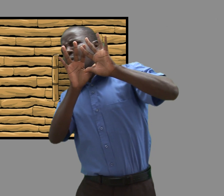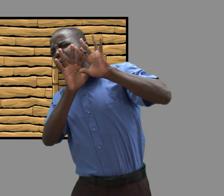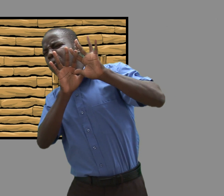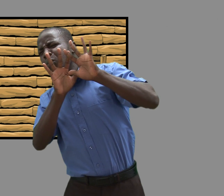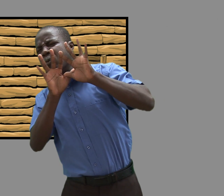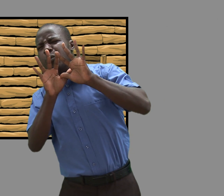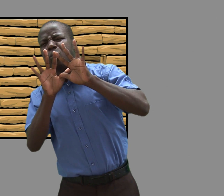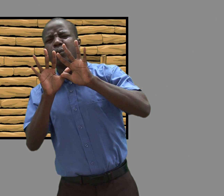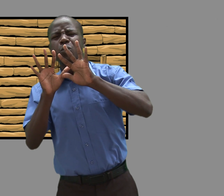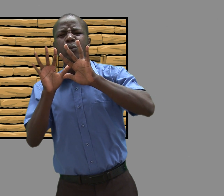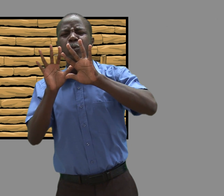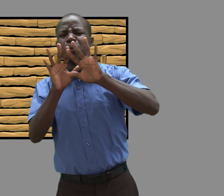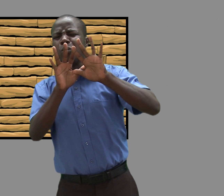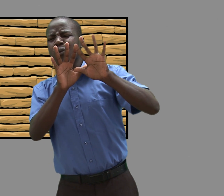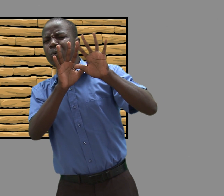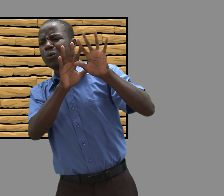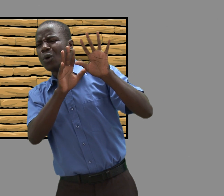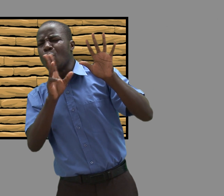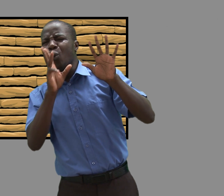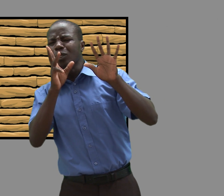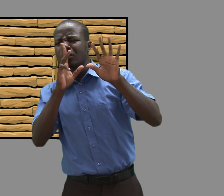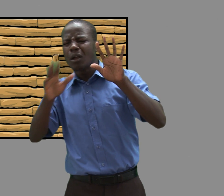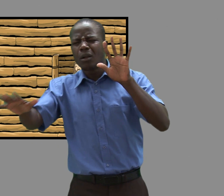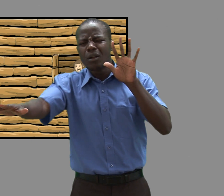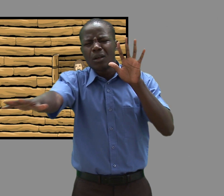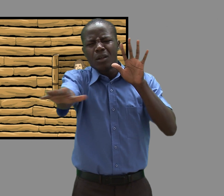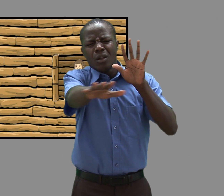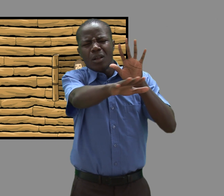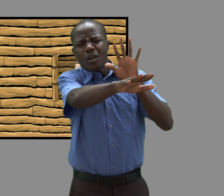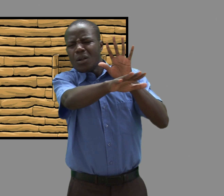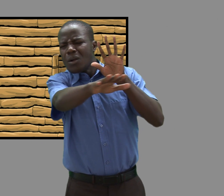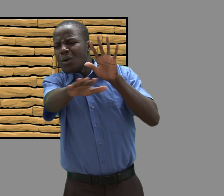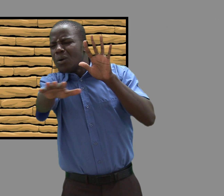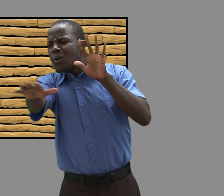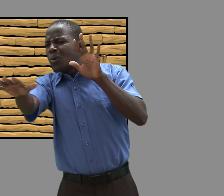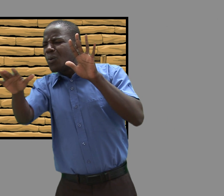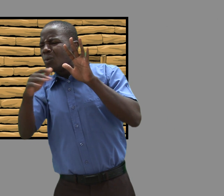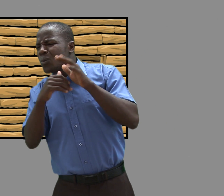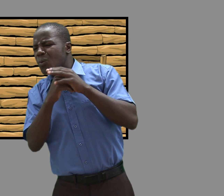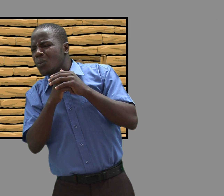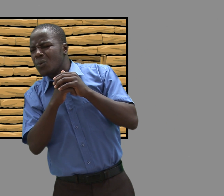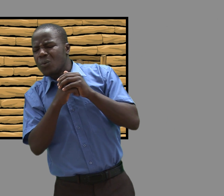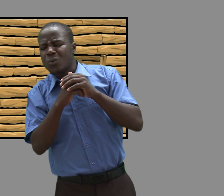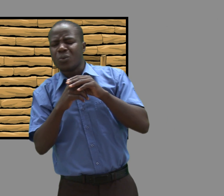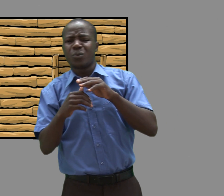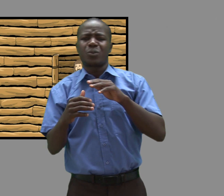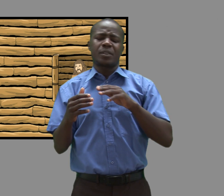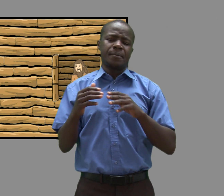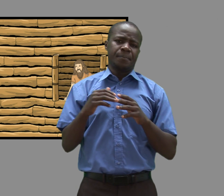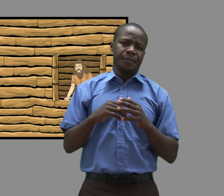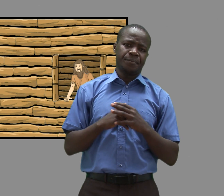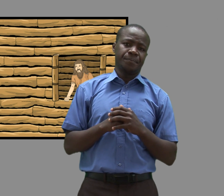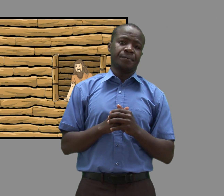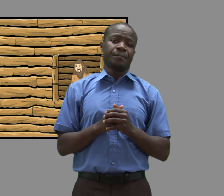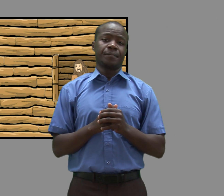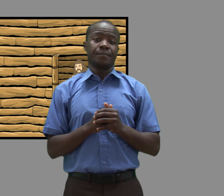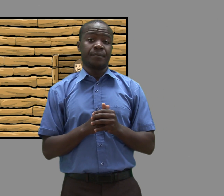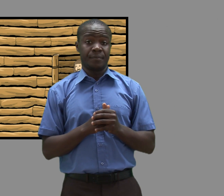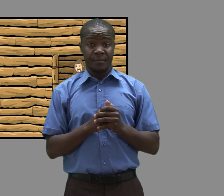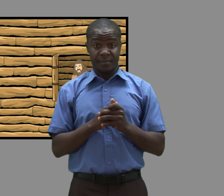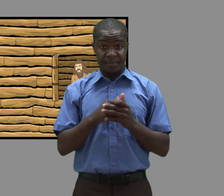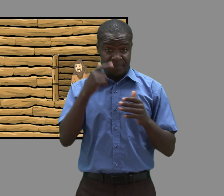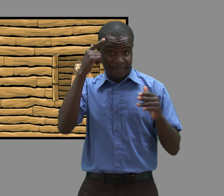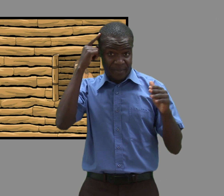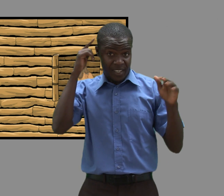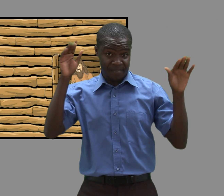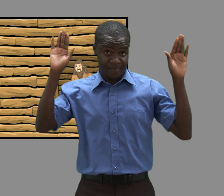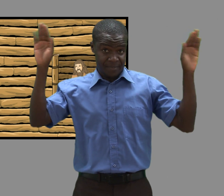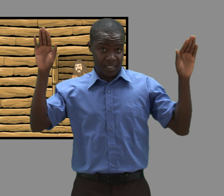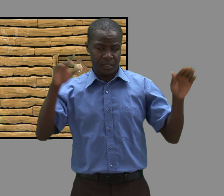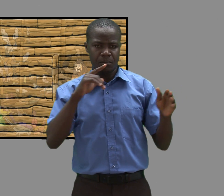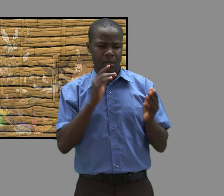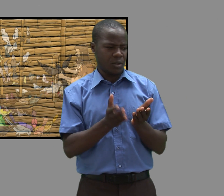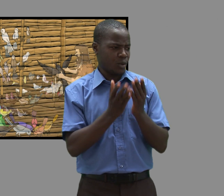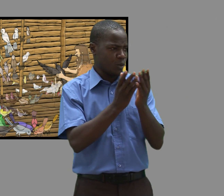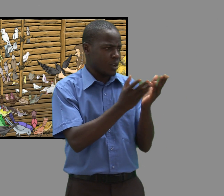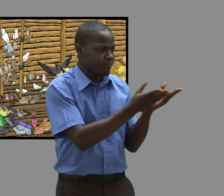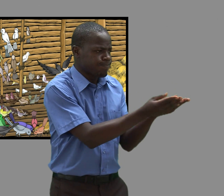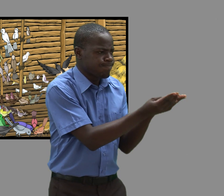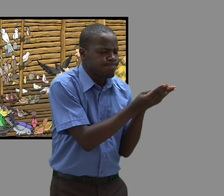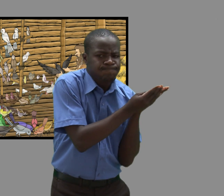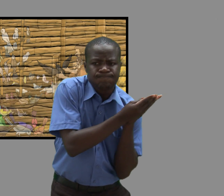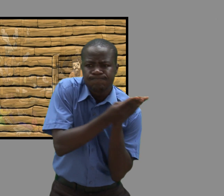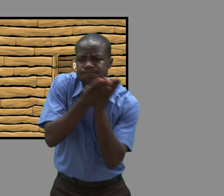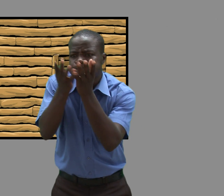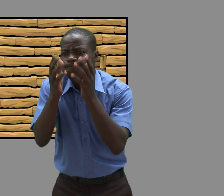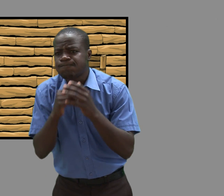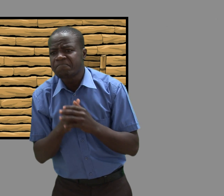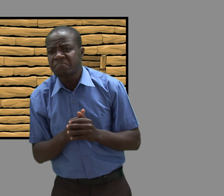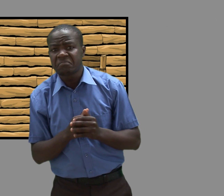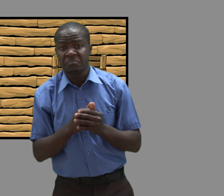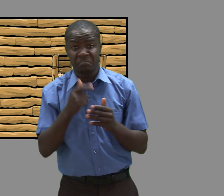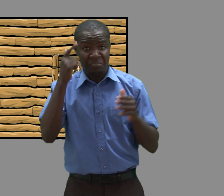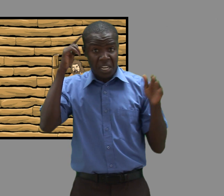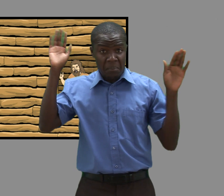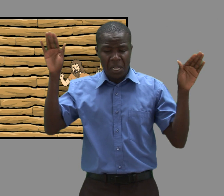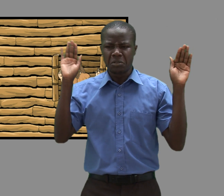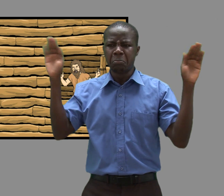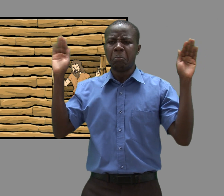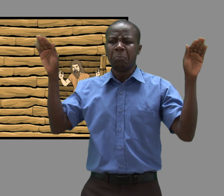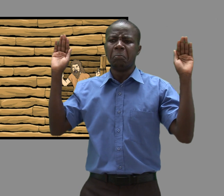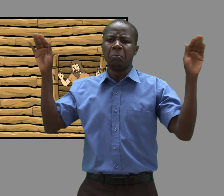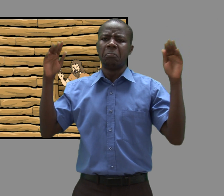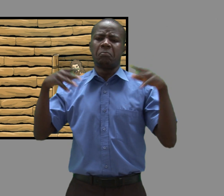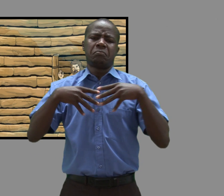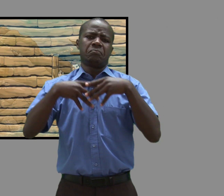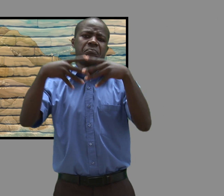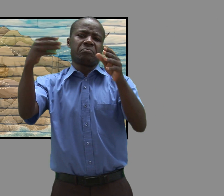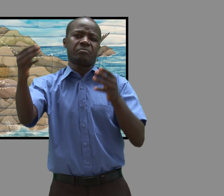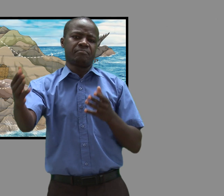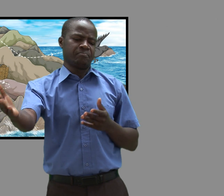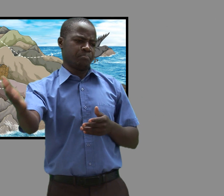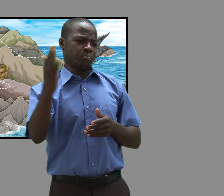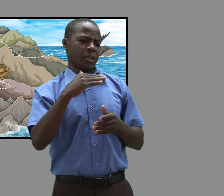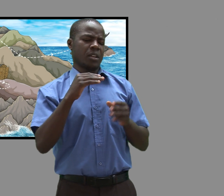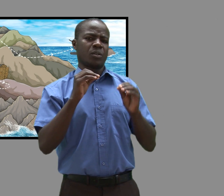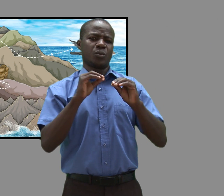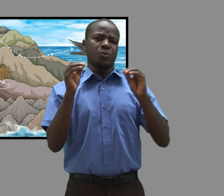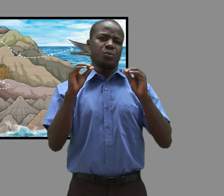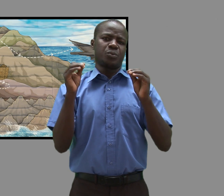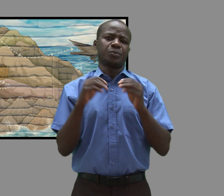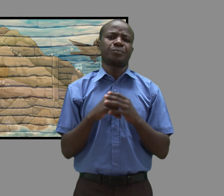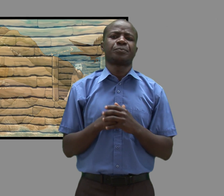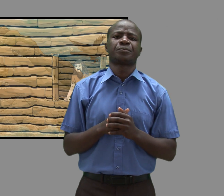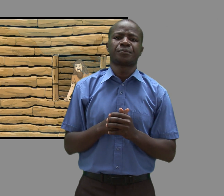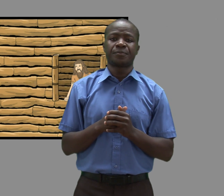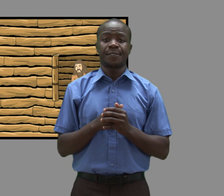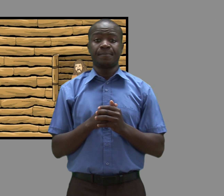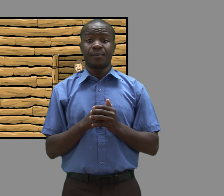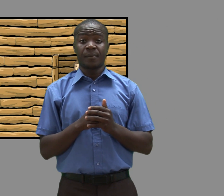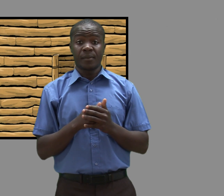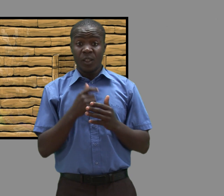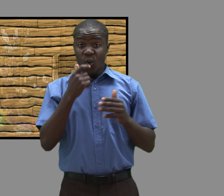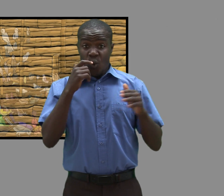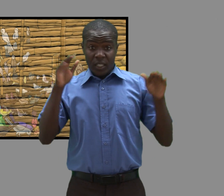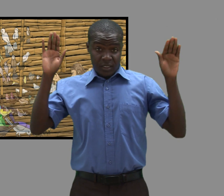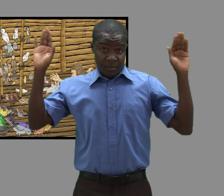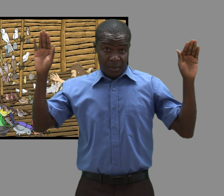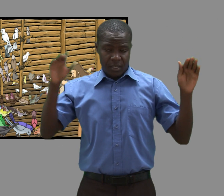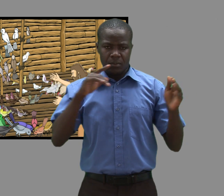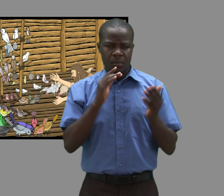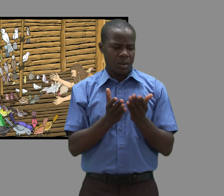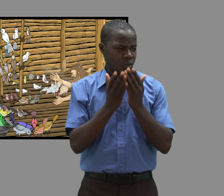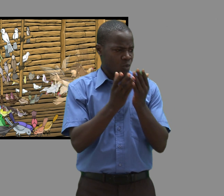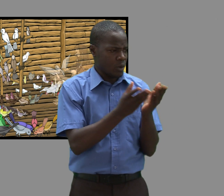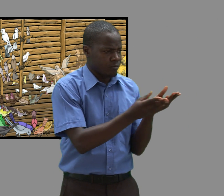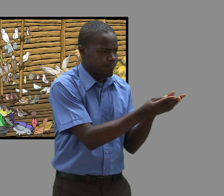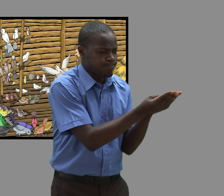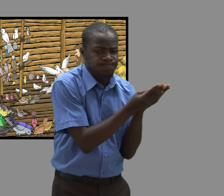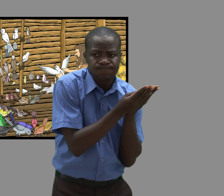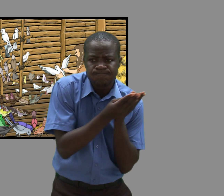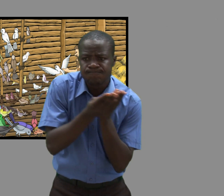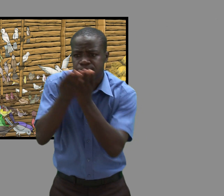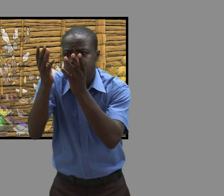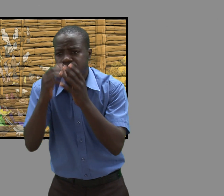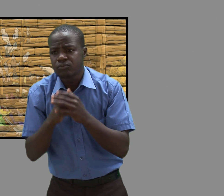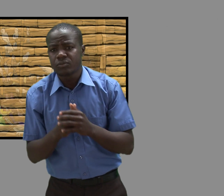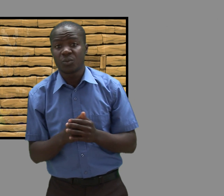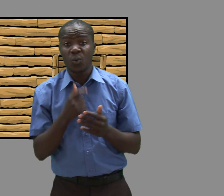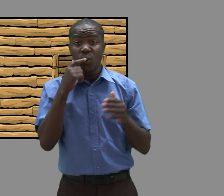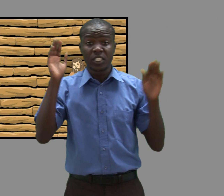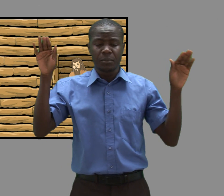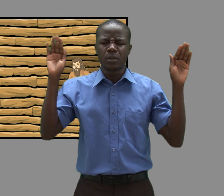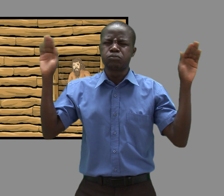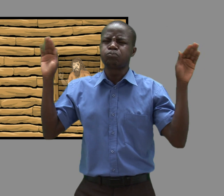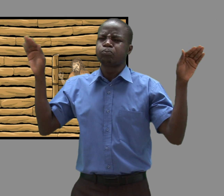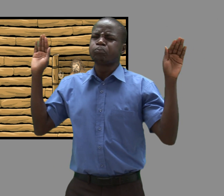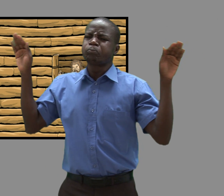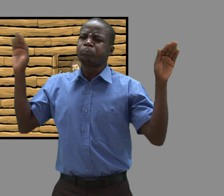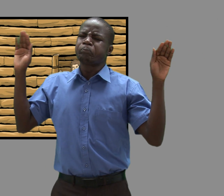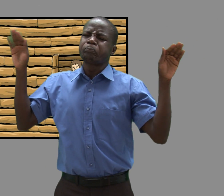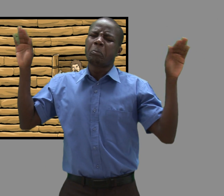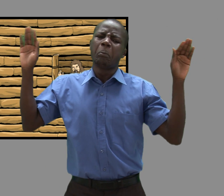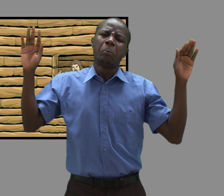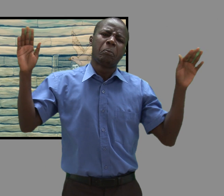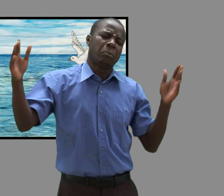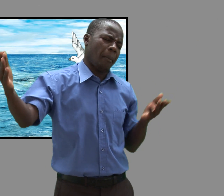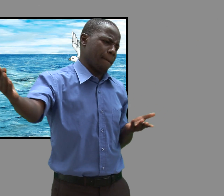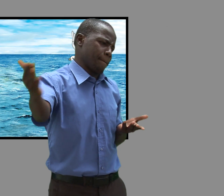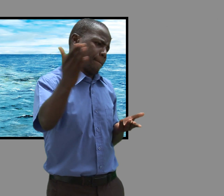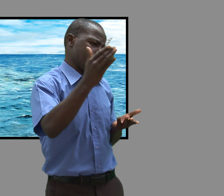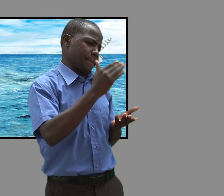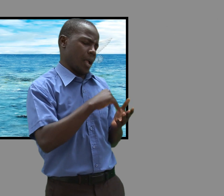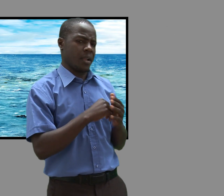After forty days Noah opened the window he had made in the ark and sent out a raven. It kept flying back and forth until the waters had dried up from the earth.